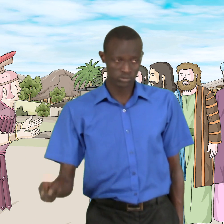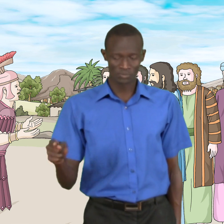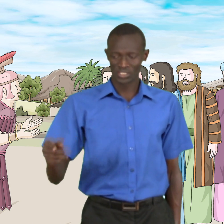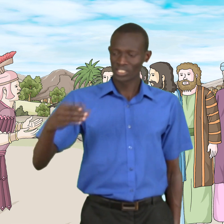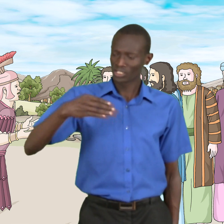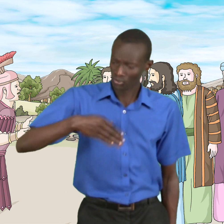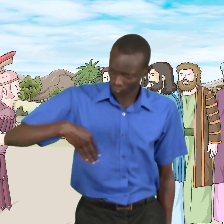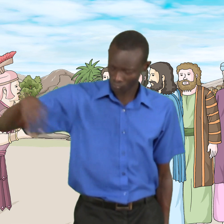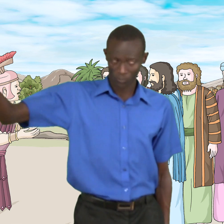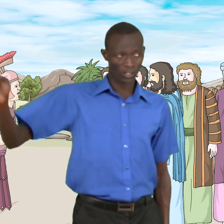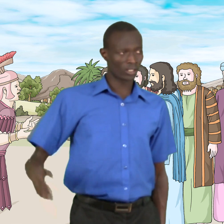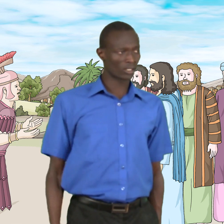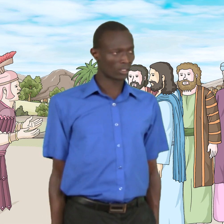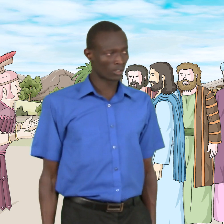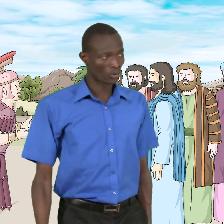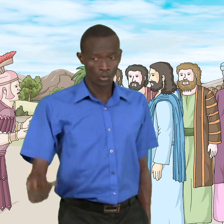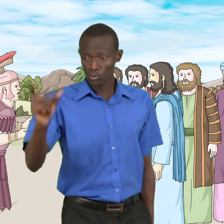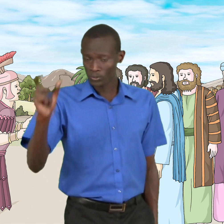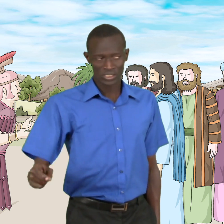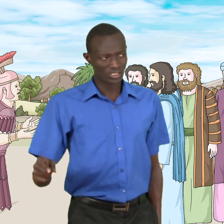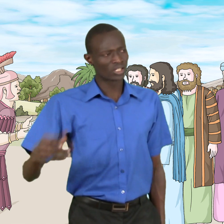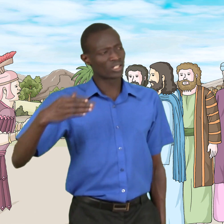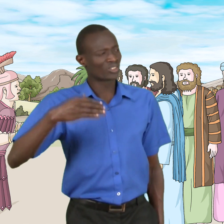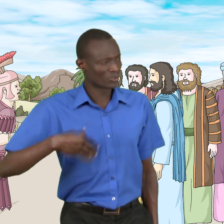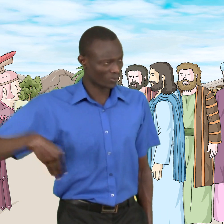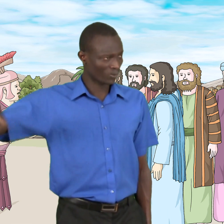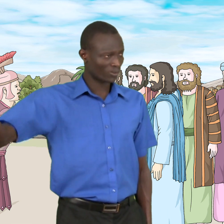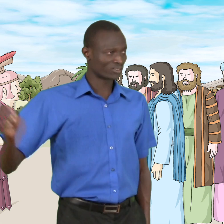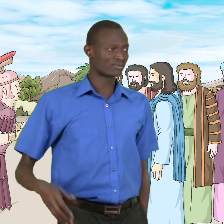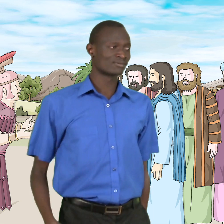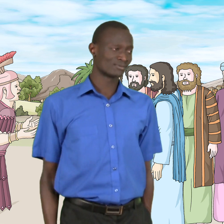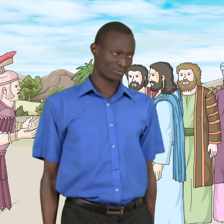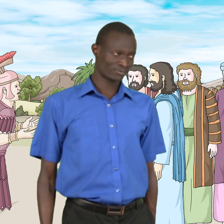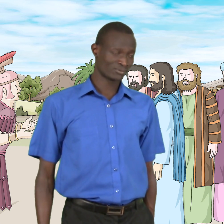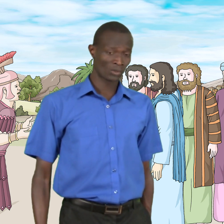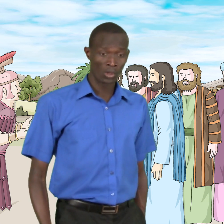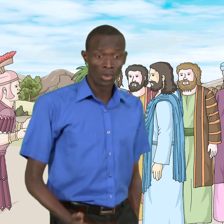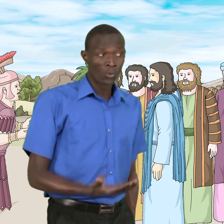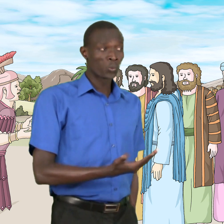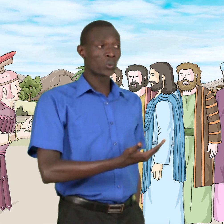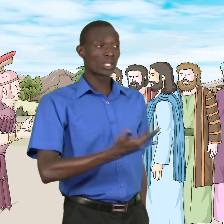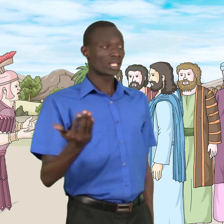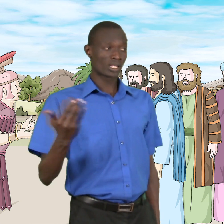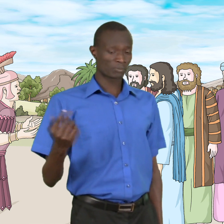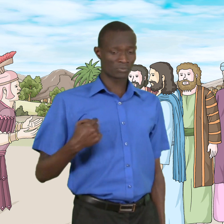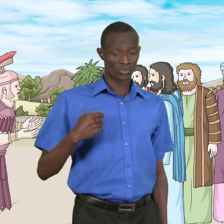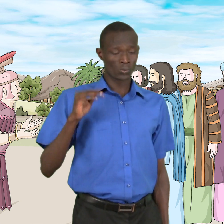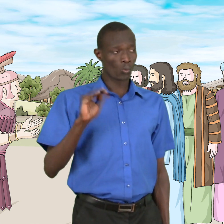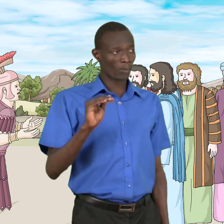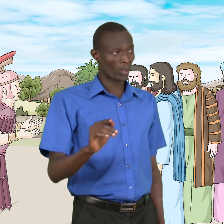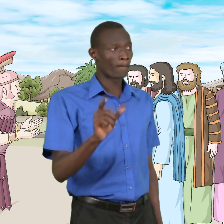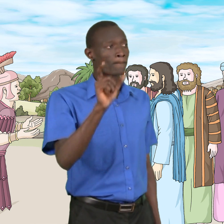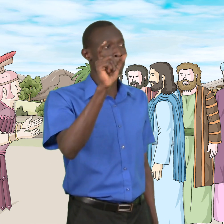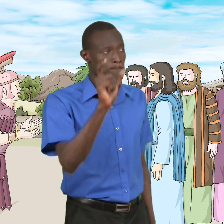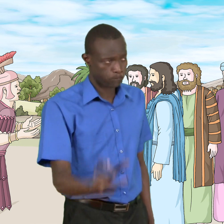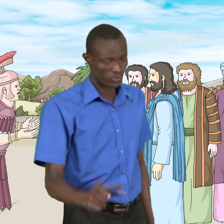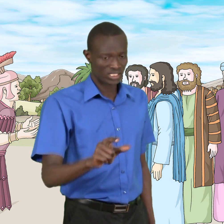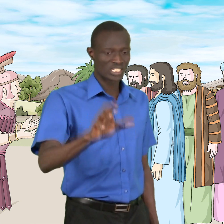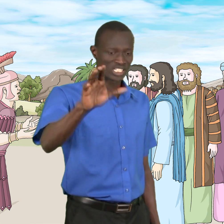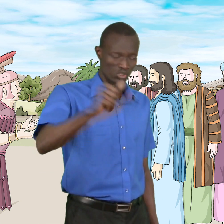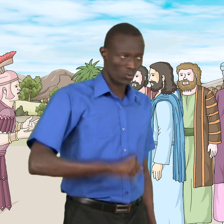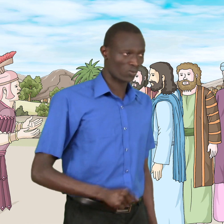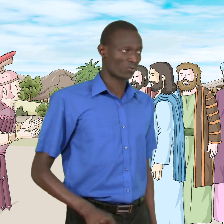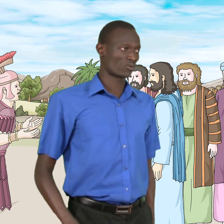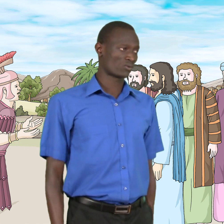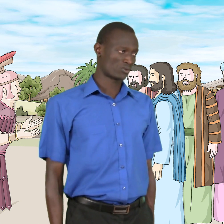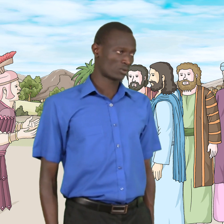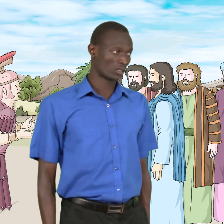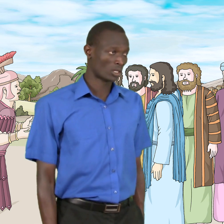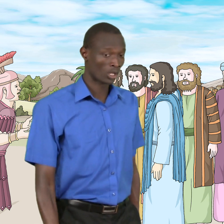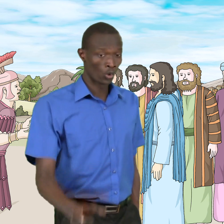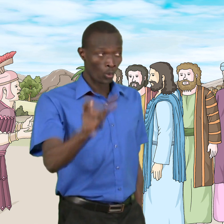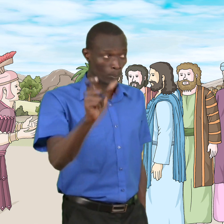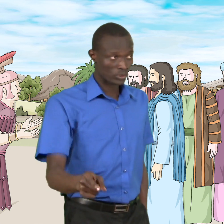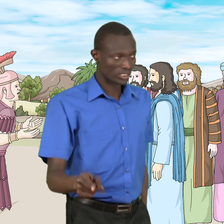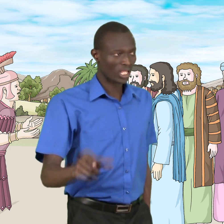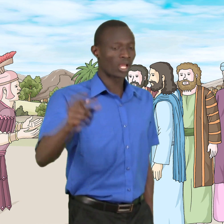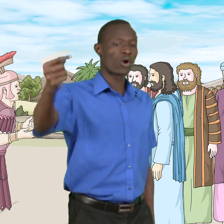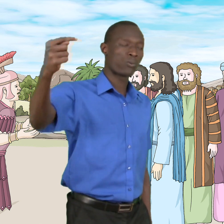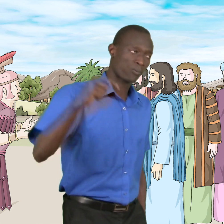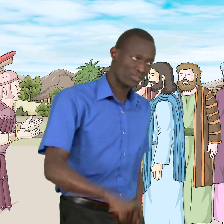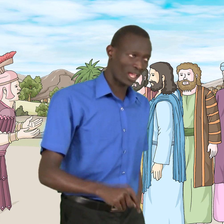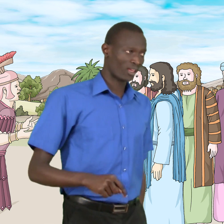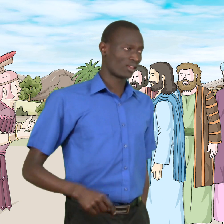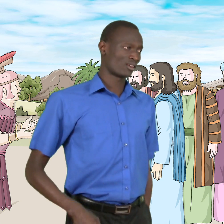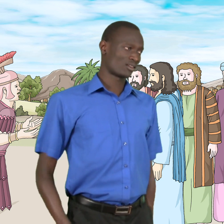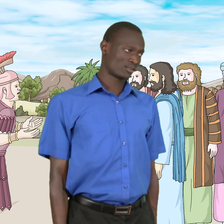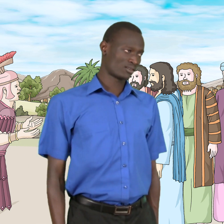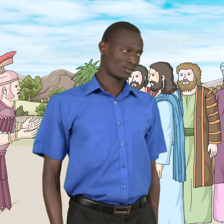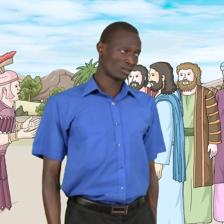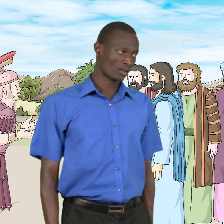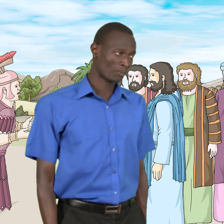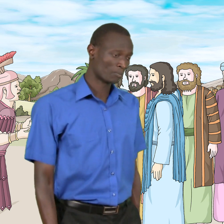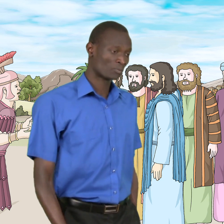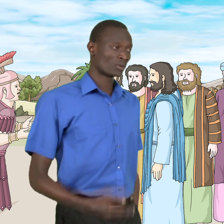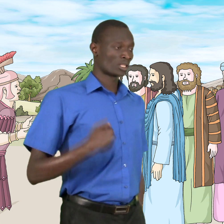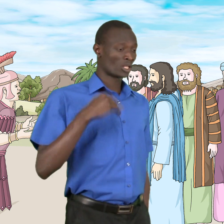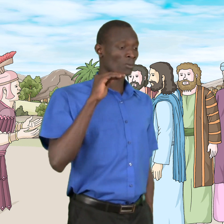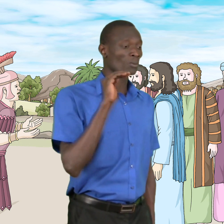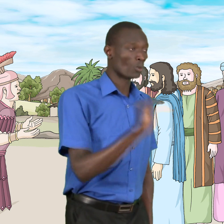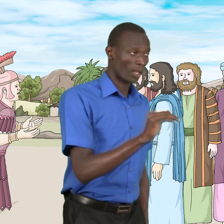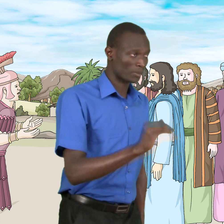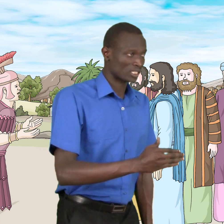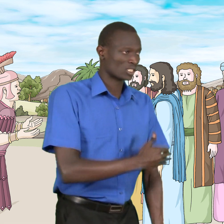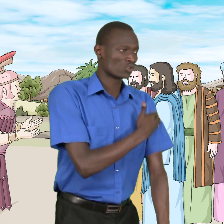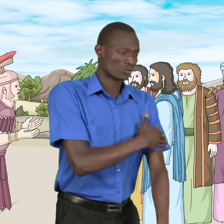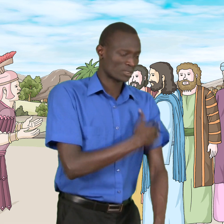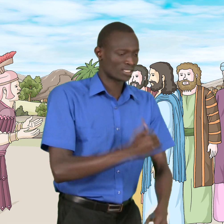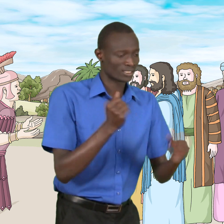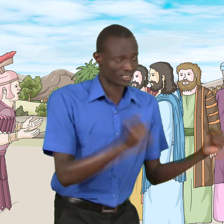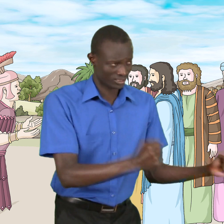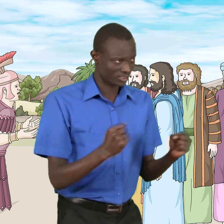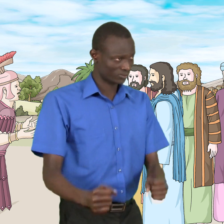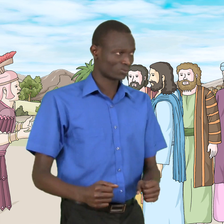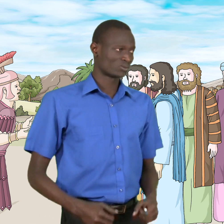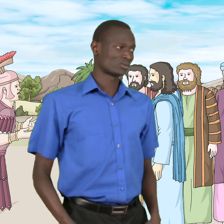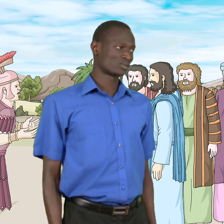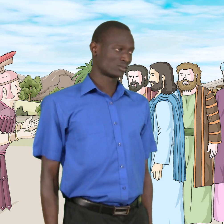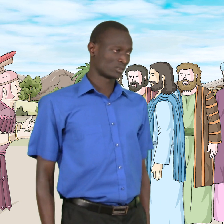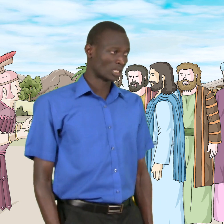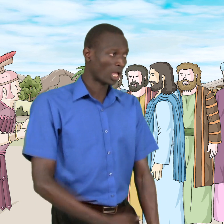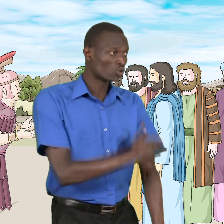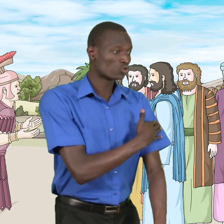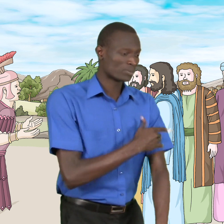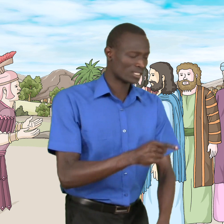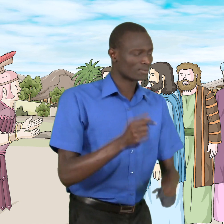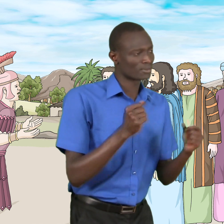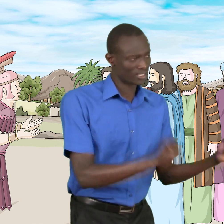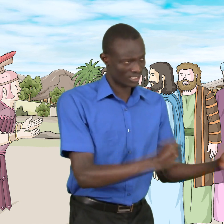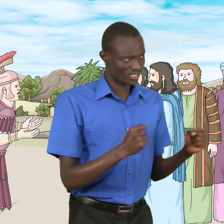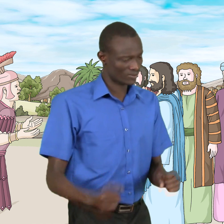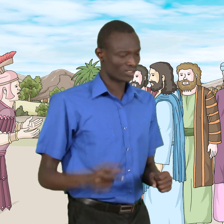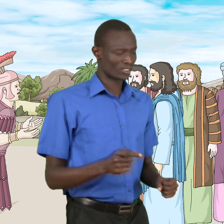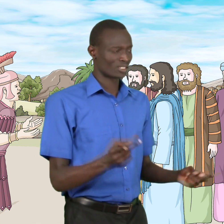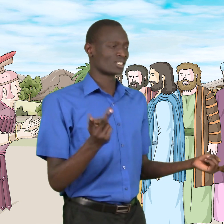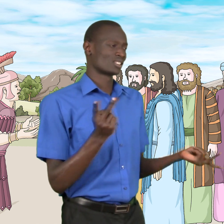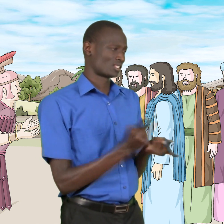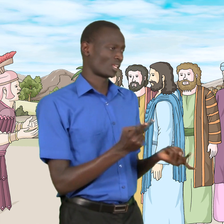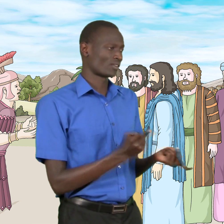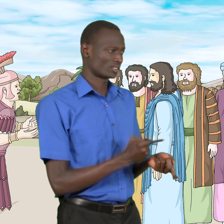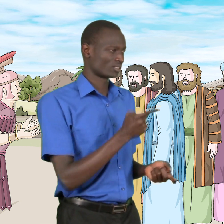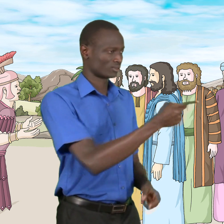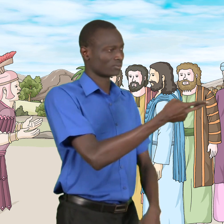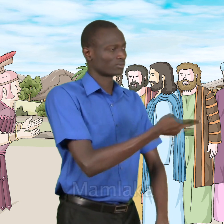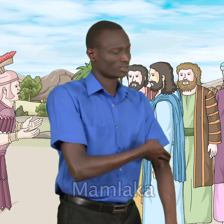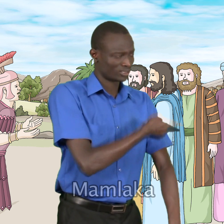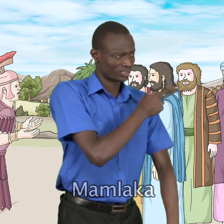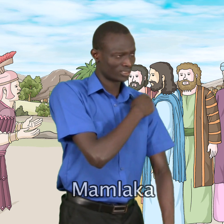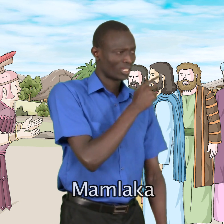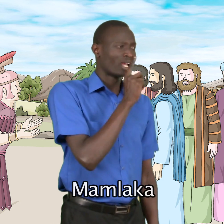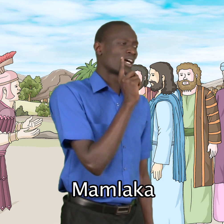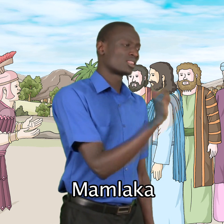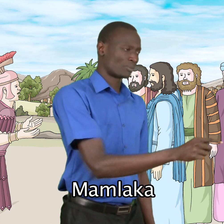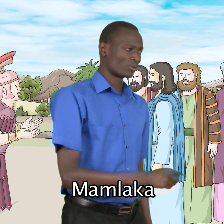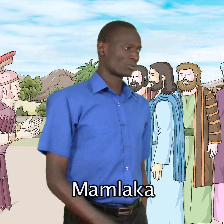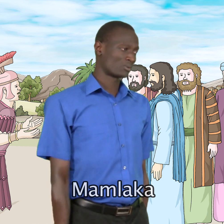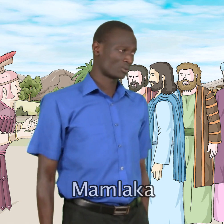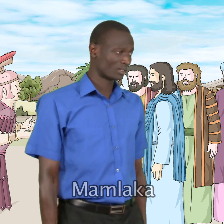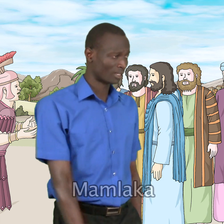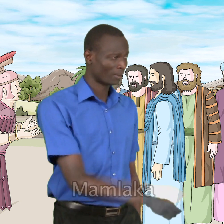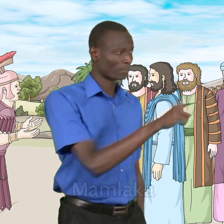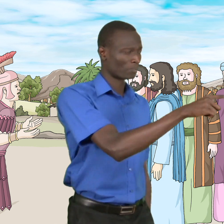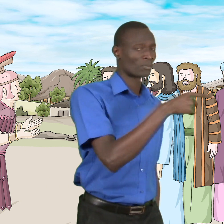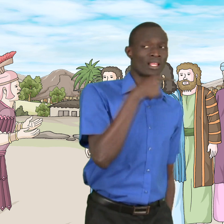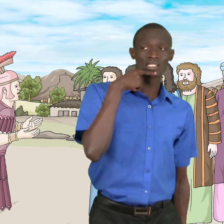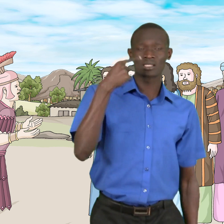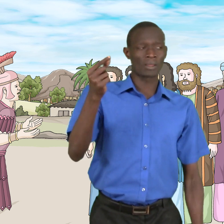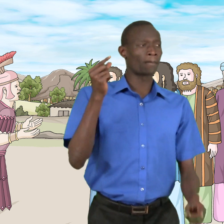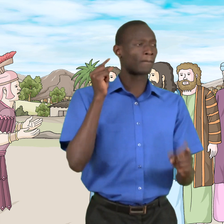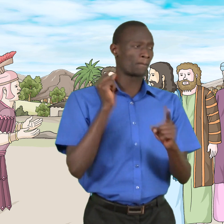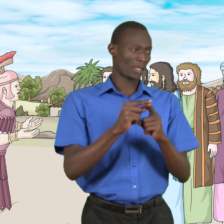I tell my servant to do something, and he does it.”